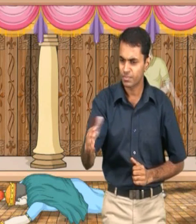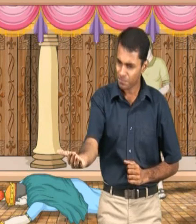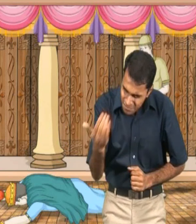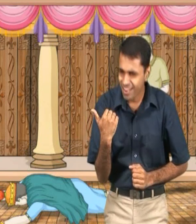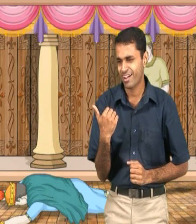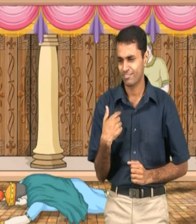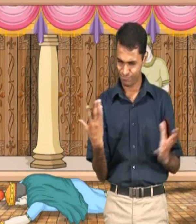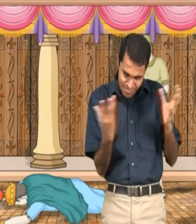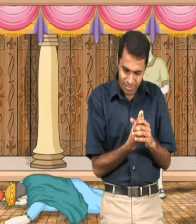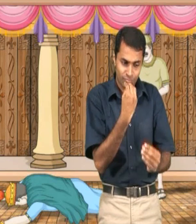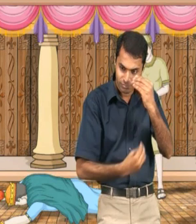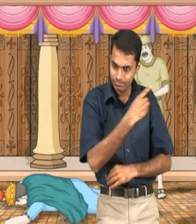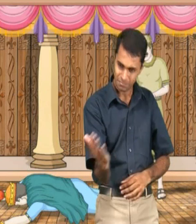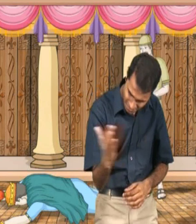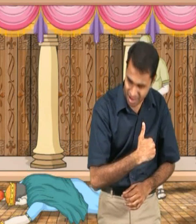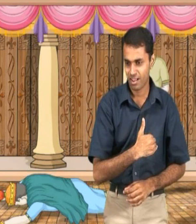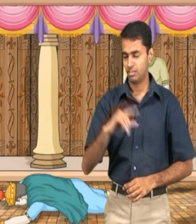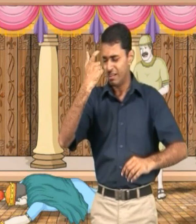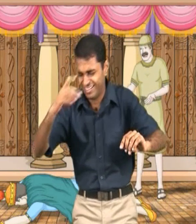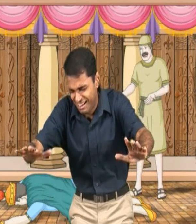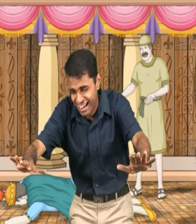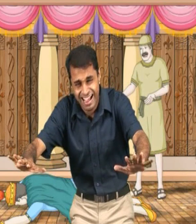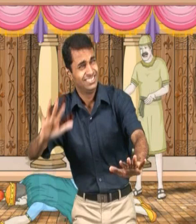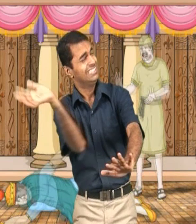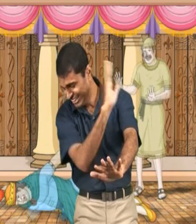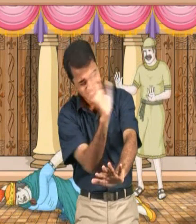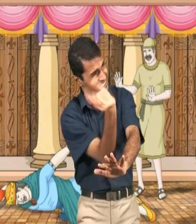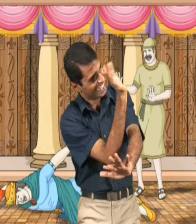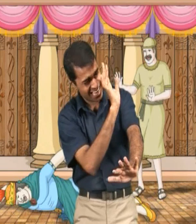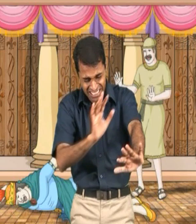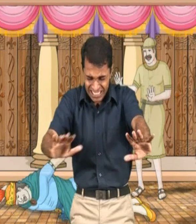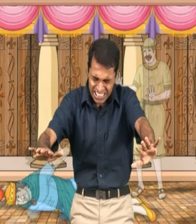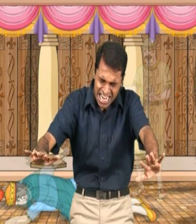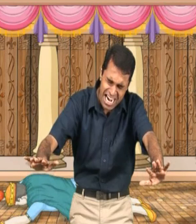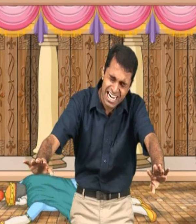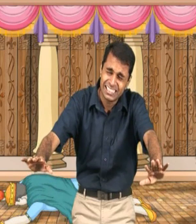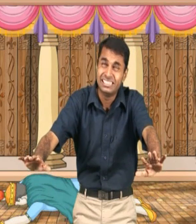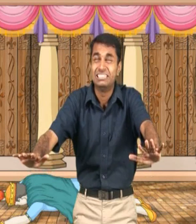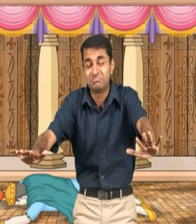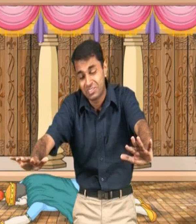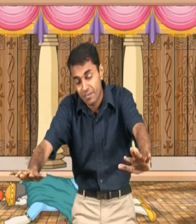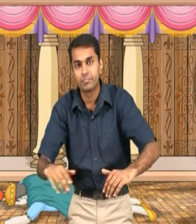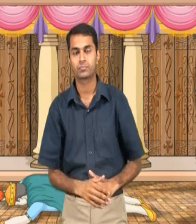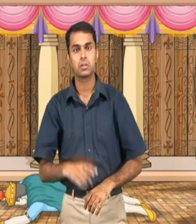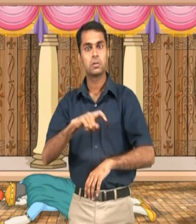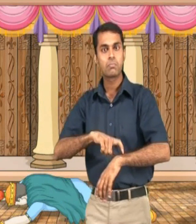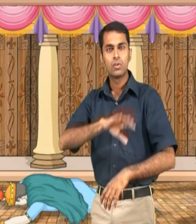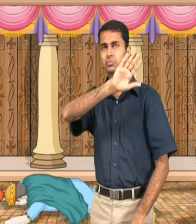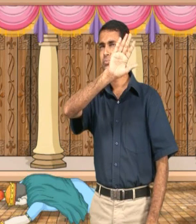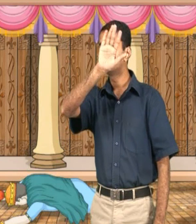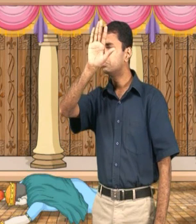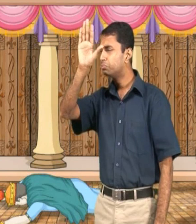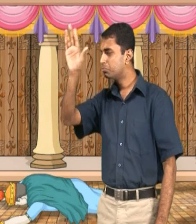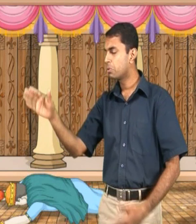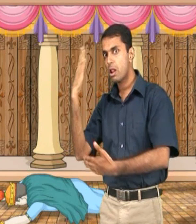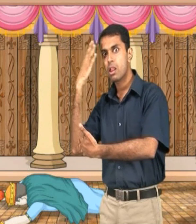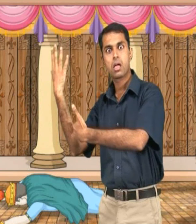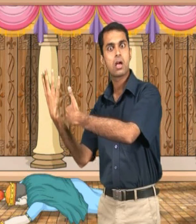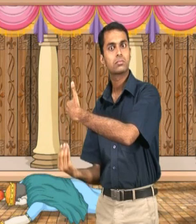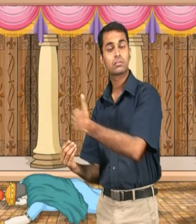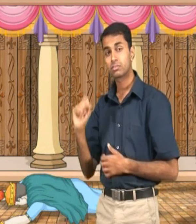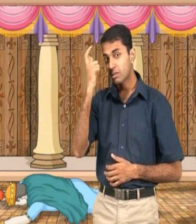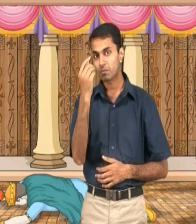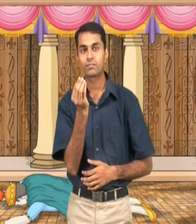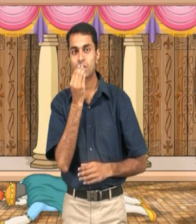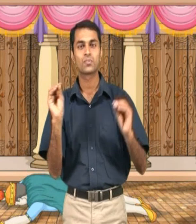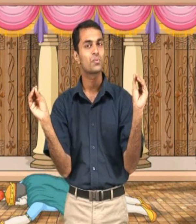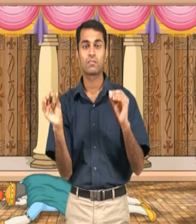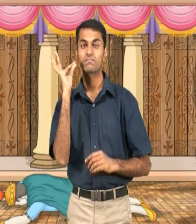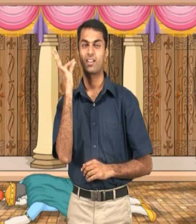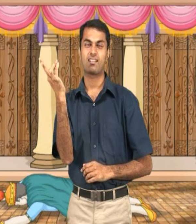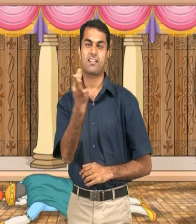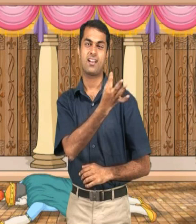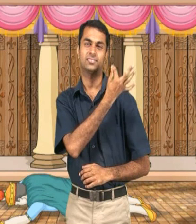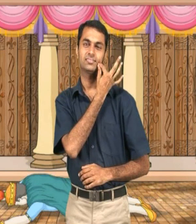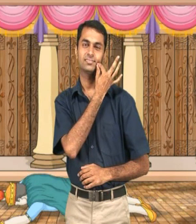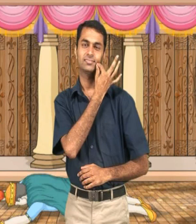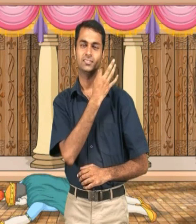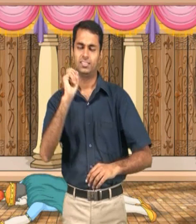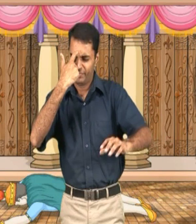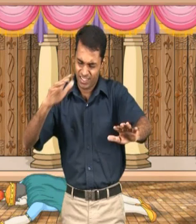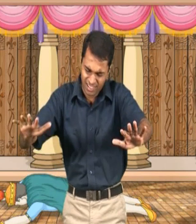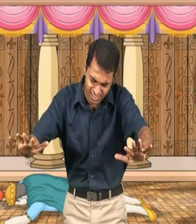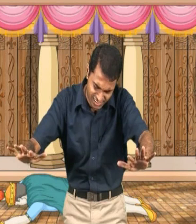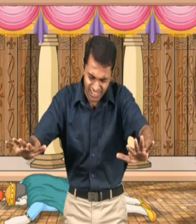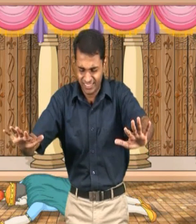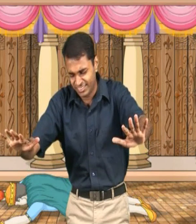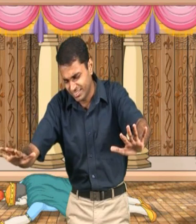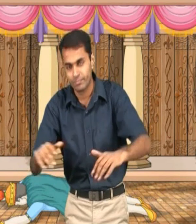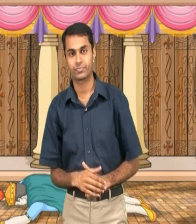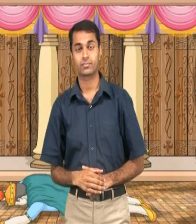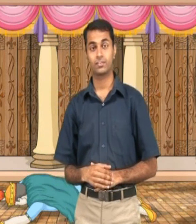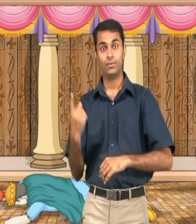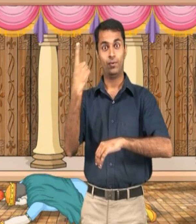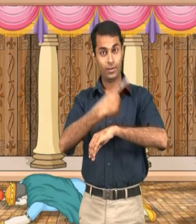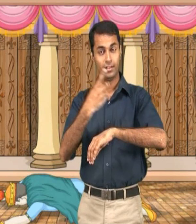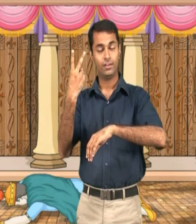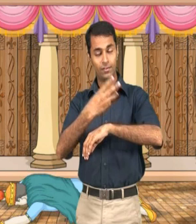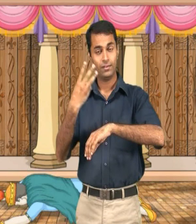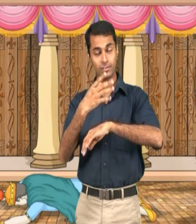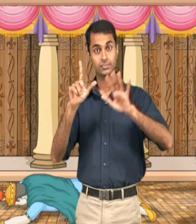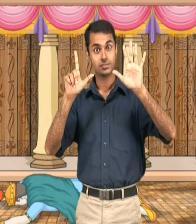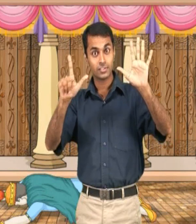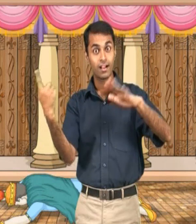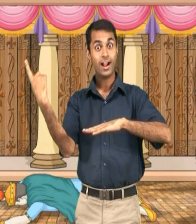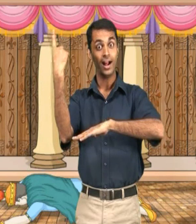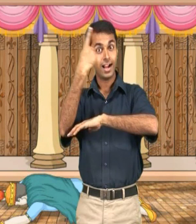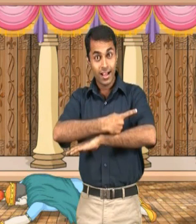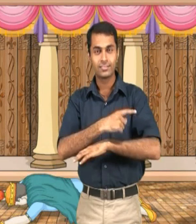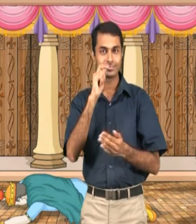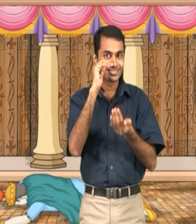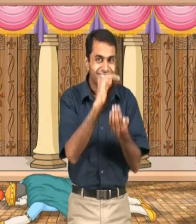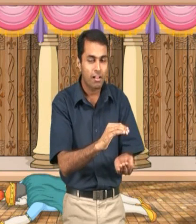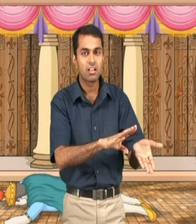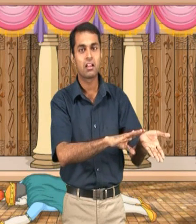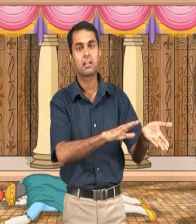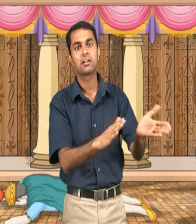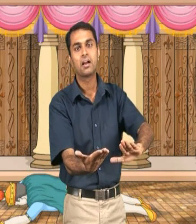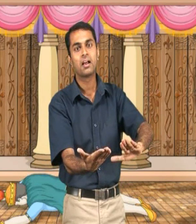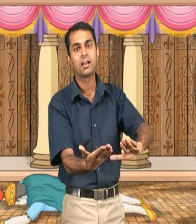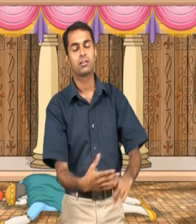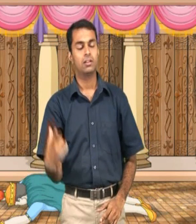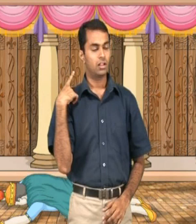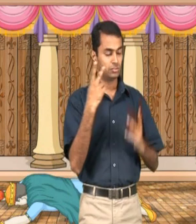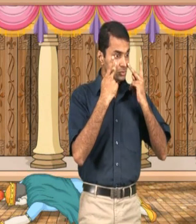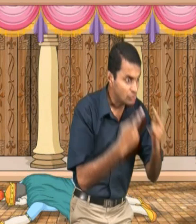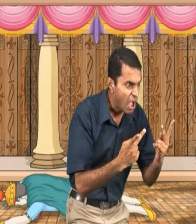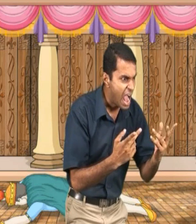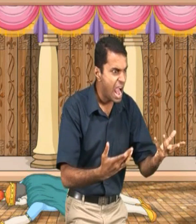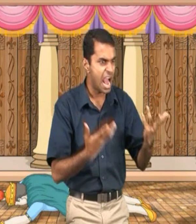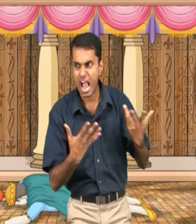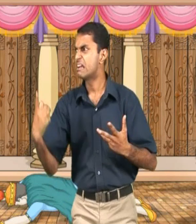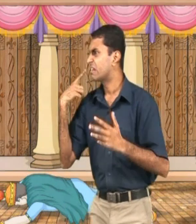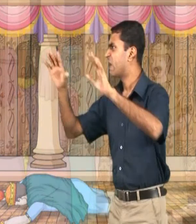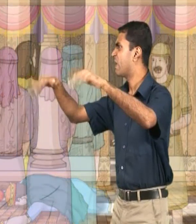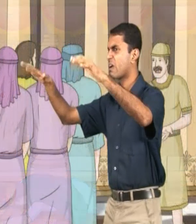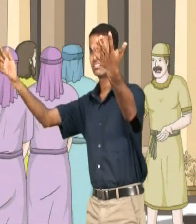The elders of his household stood beside him to help him up from the ground, but he was unwilling and would not eat anything with them. On the seventh day the child died.